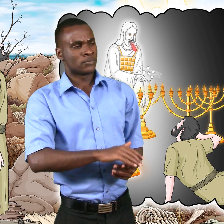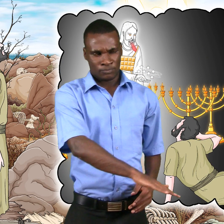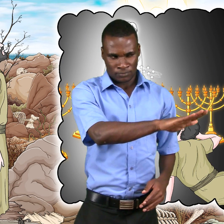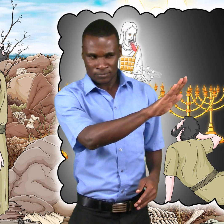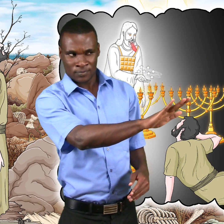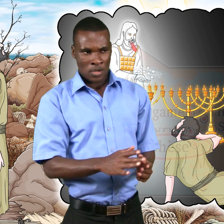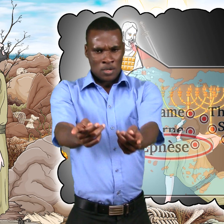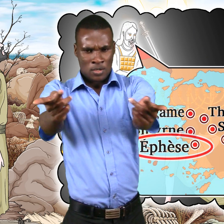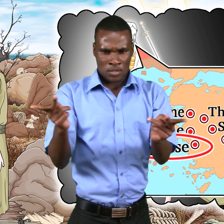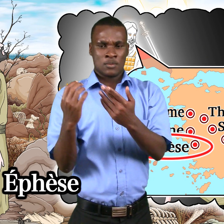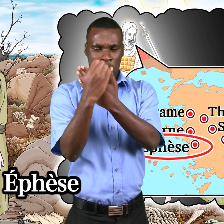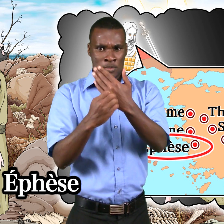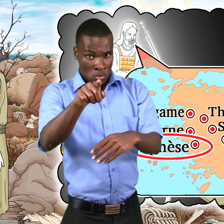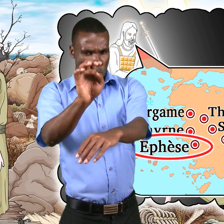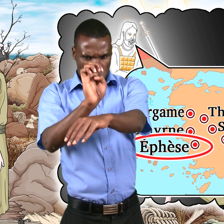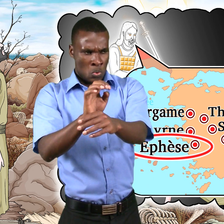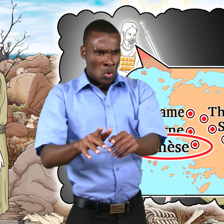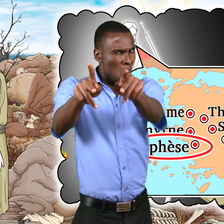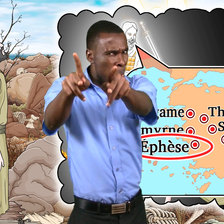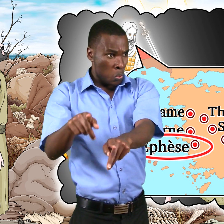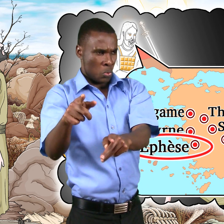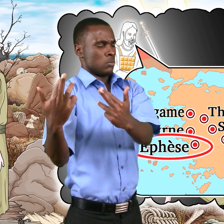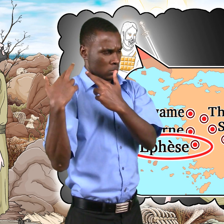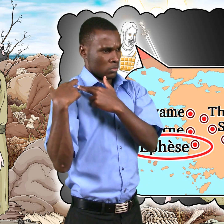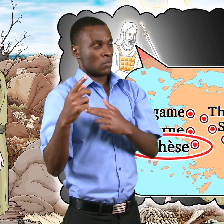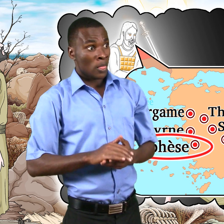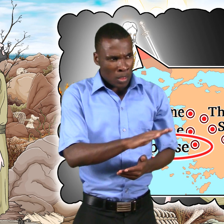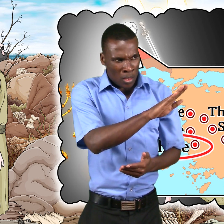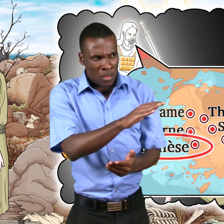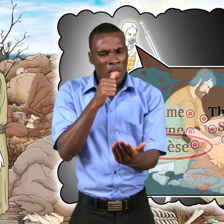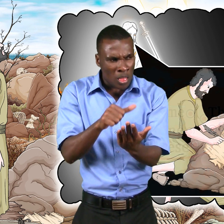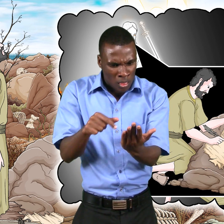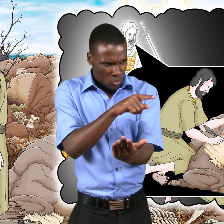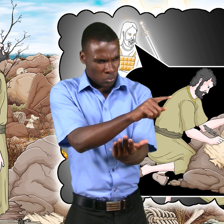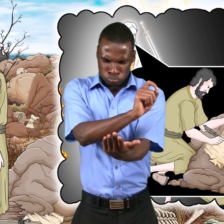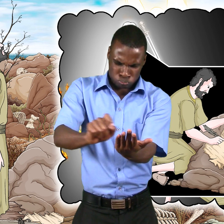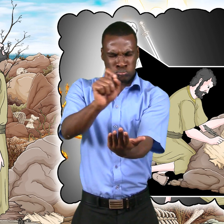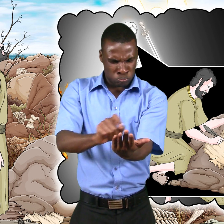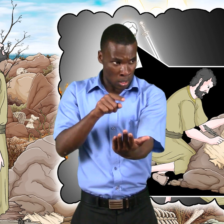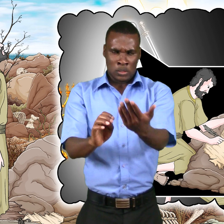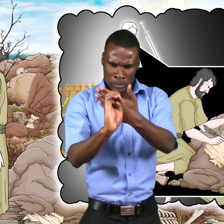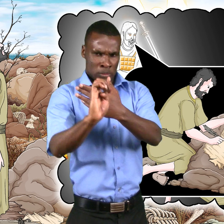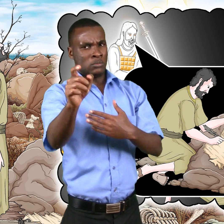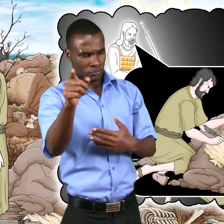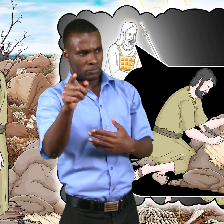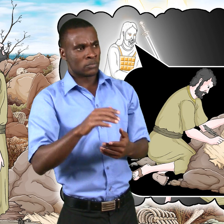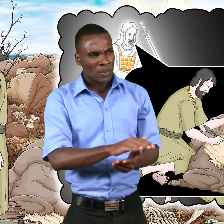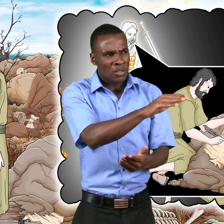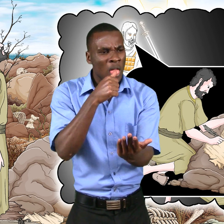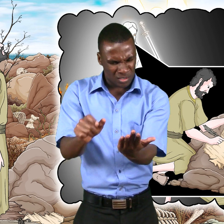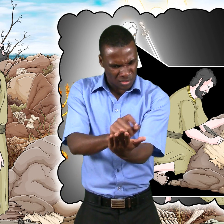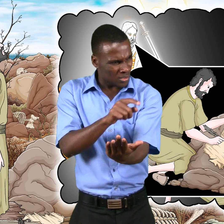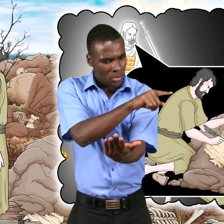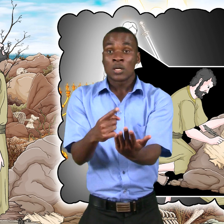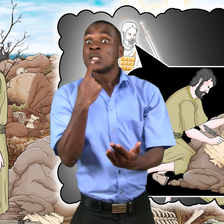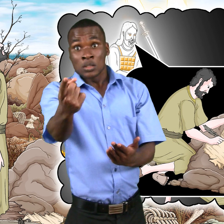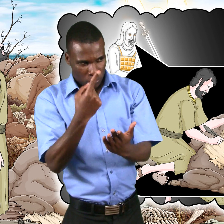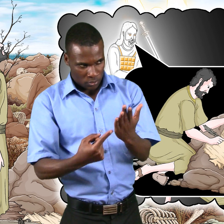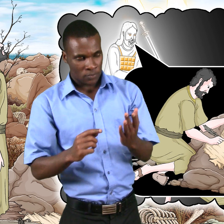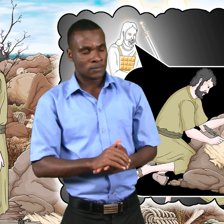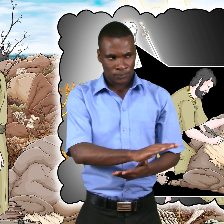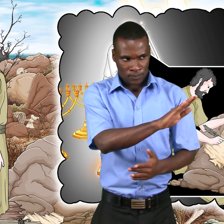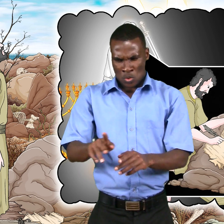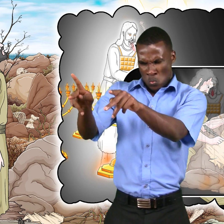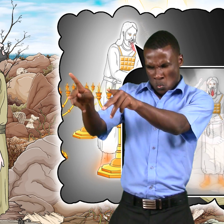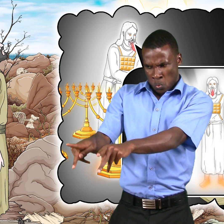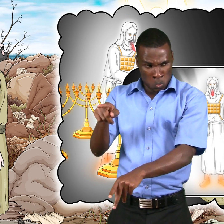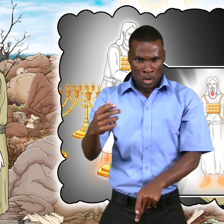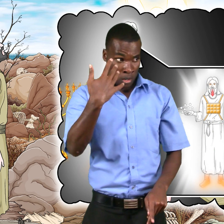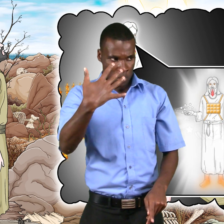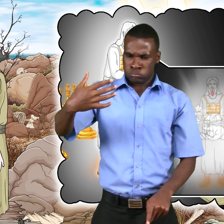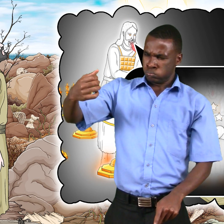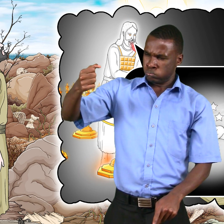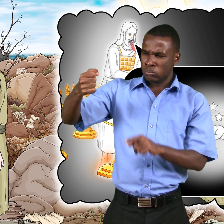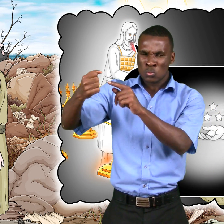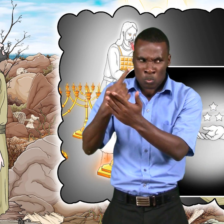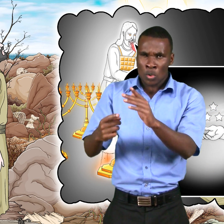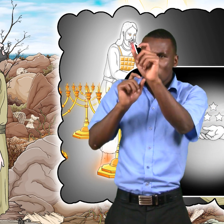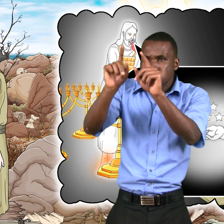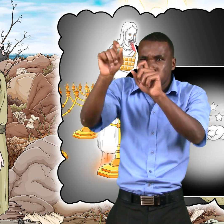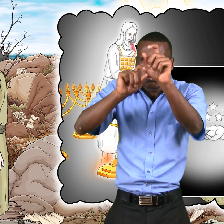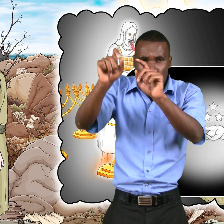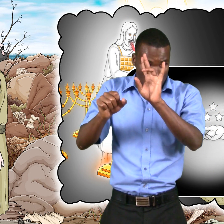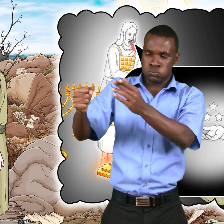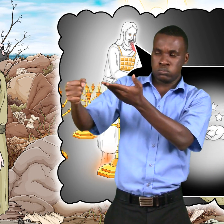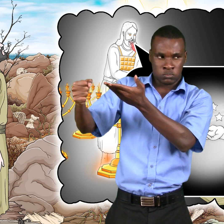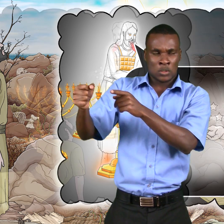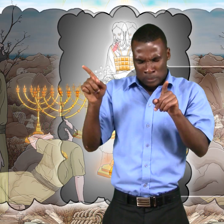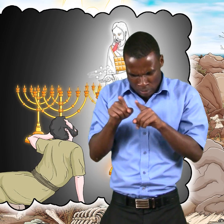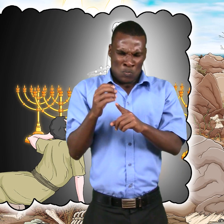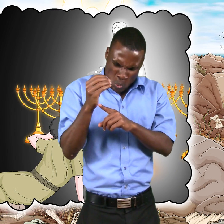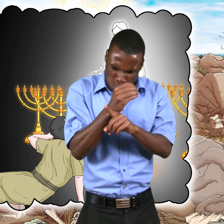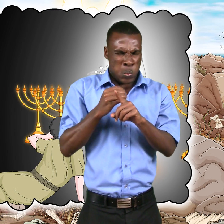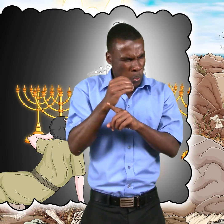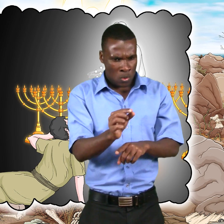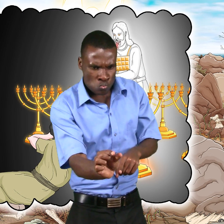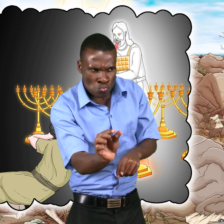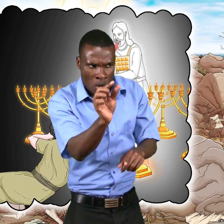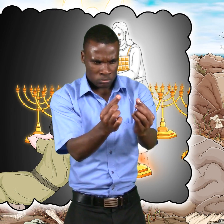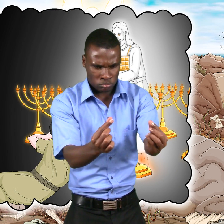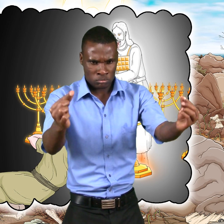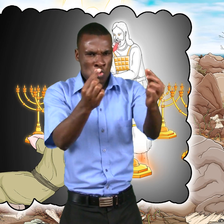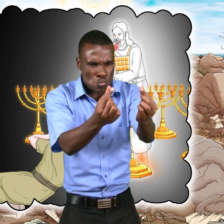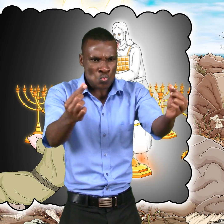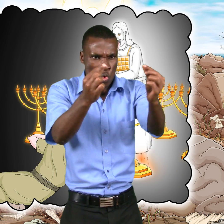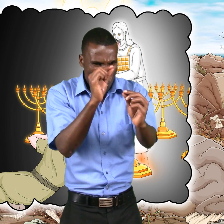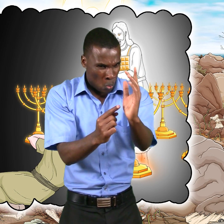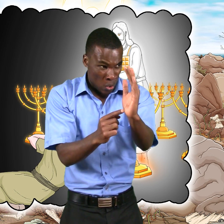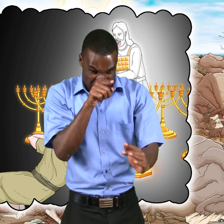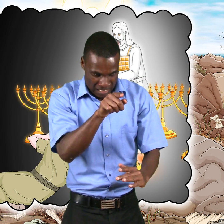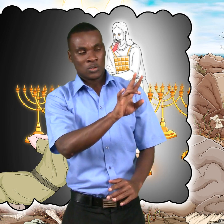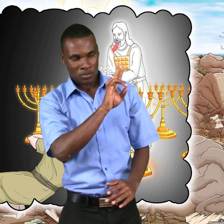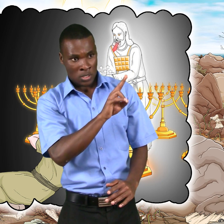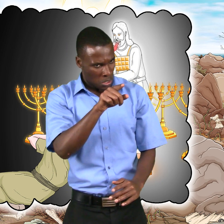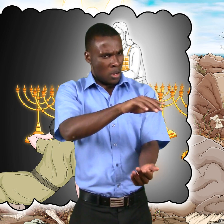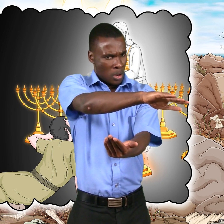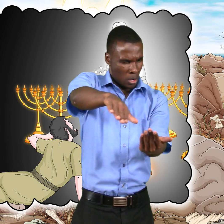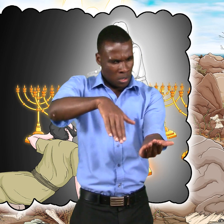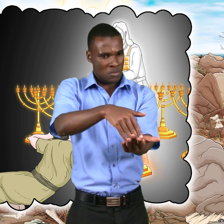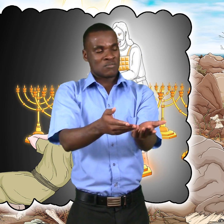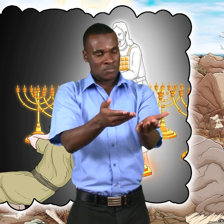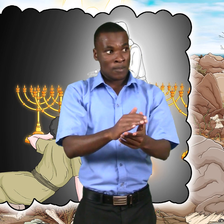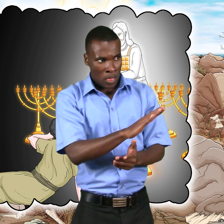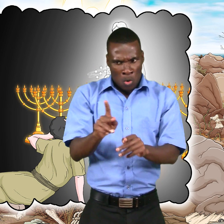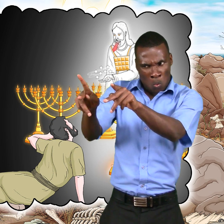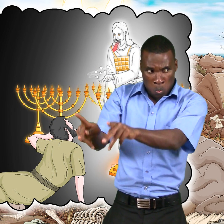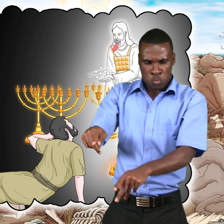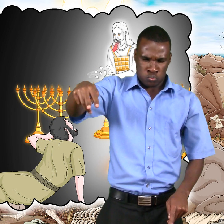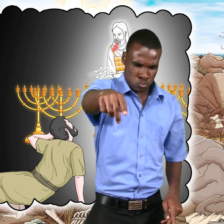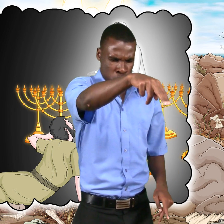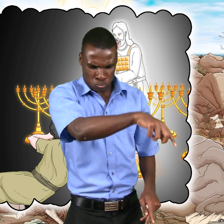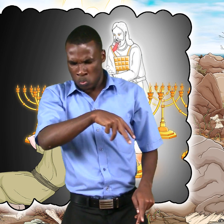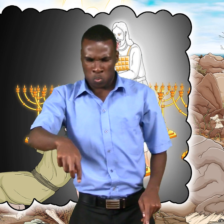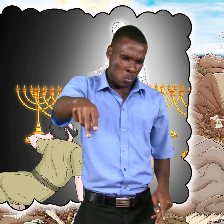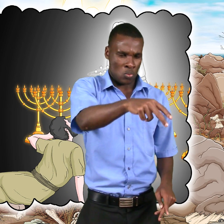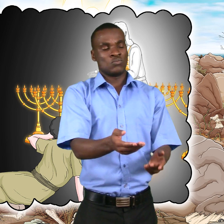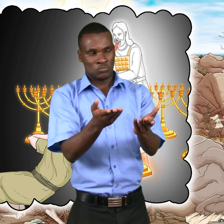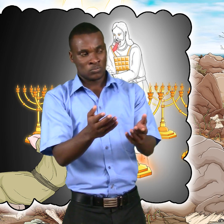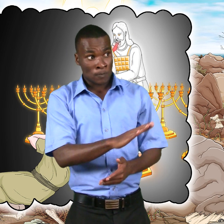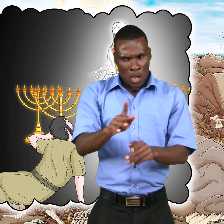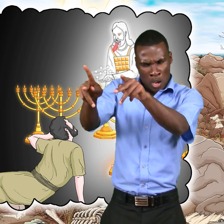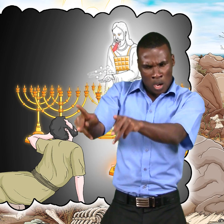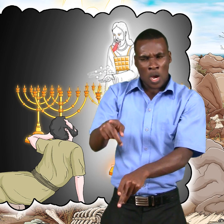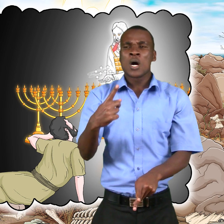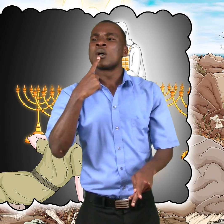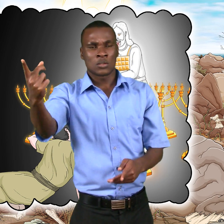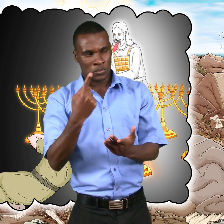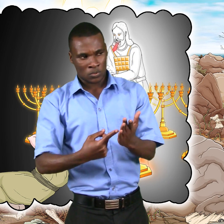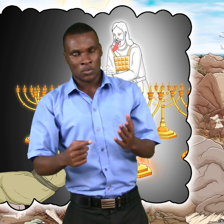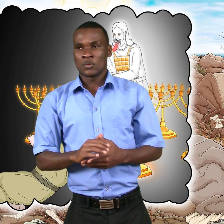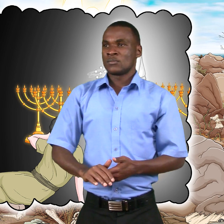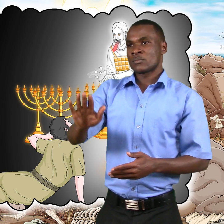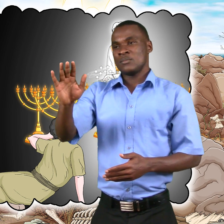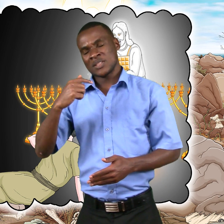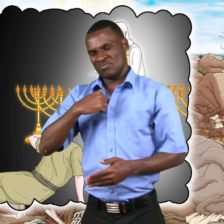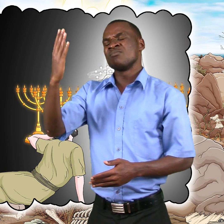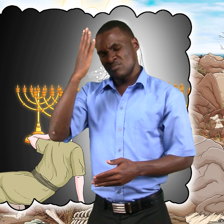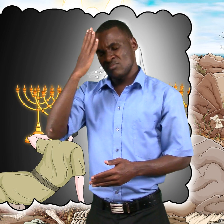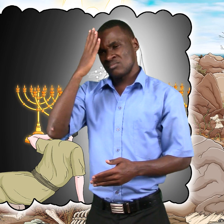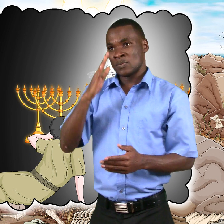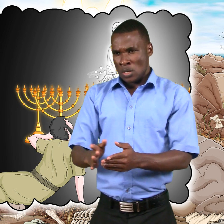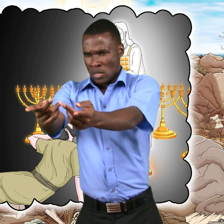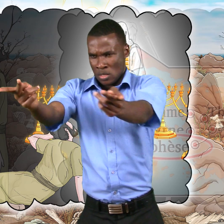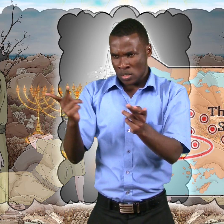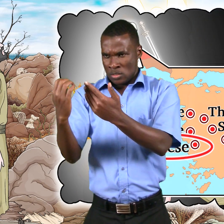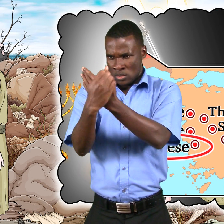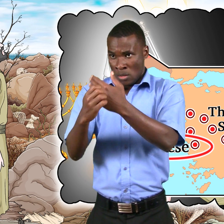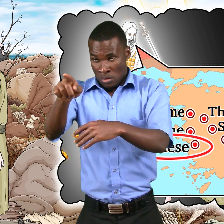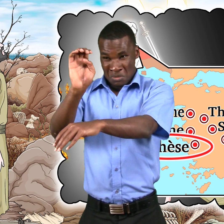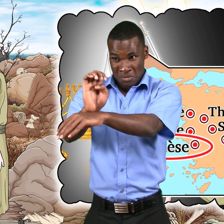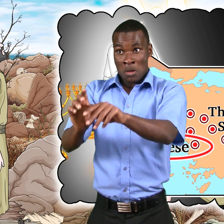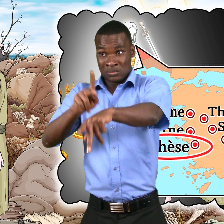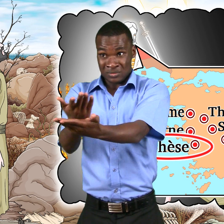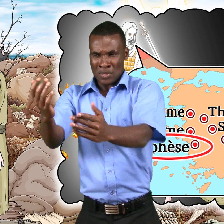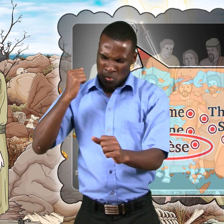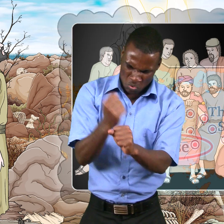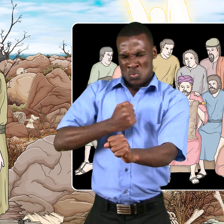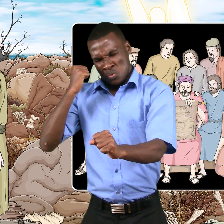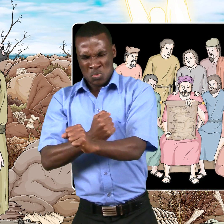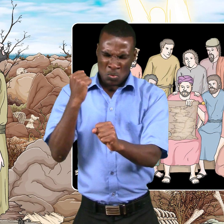“To the angel of the church in Ephesus write: These are the words of Him who holds the seven stars in His right hand and walks among the seven golden lampstands.